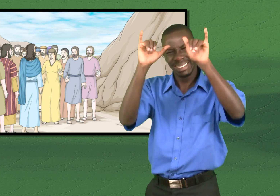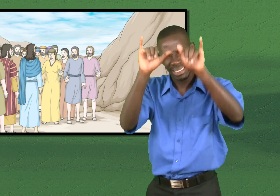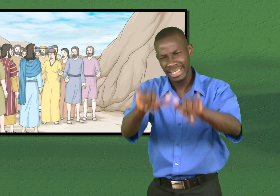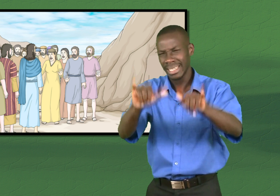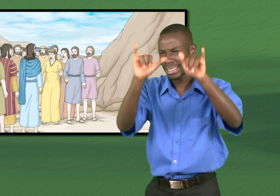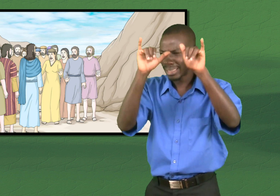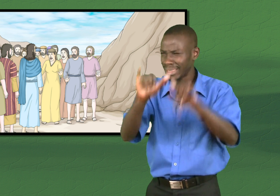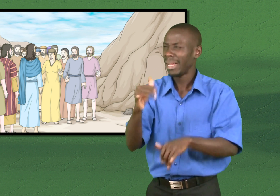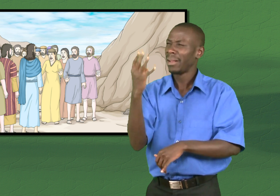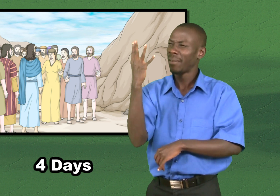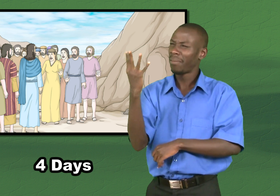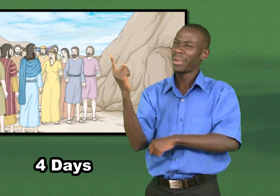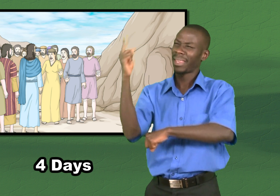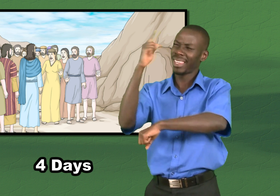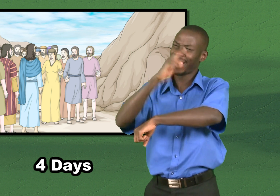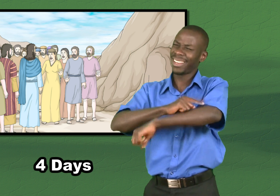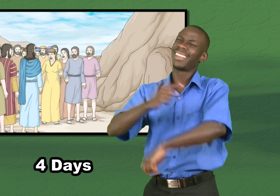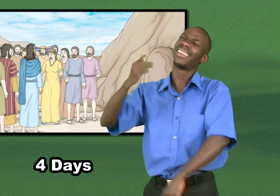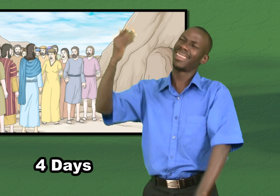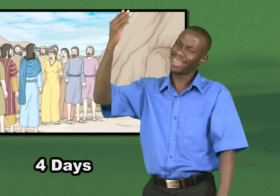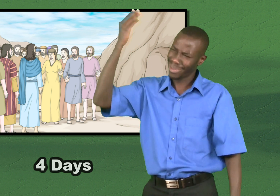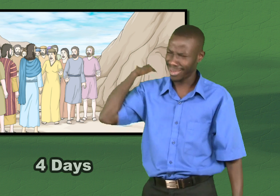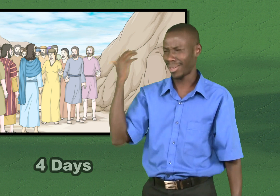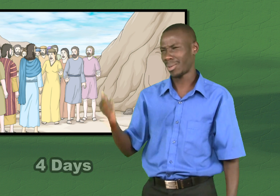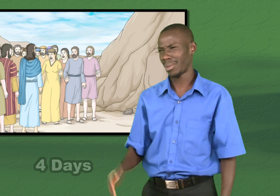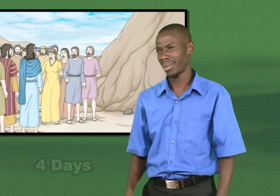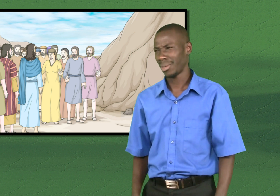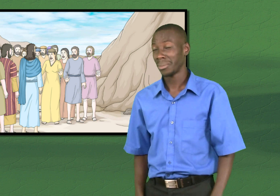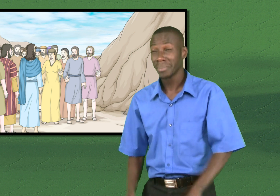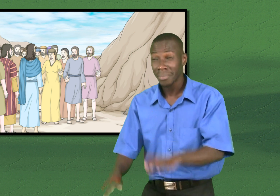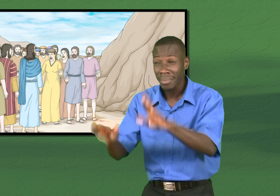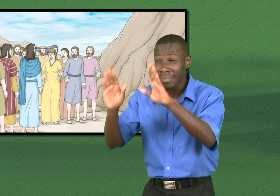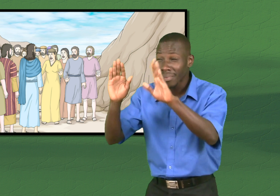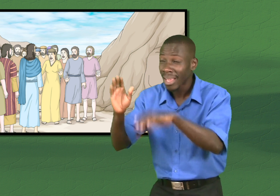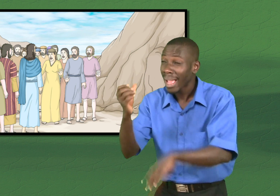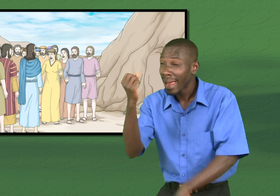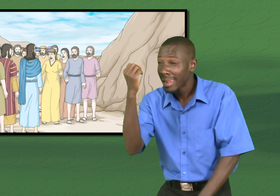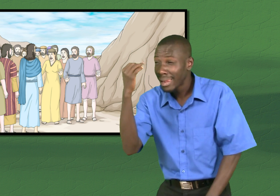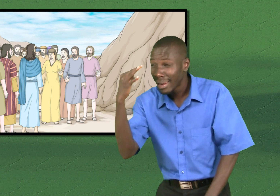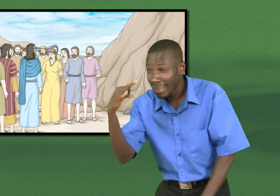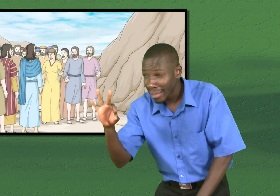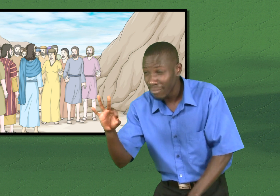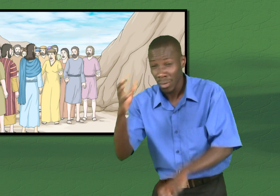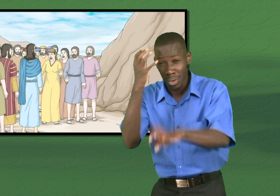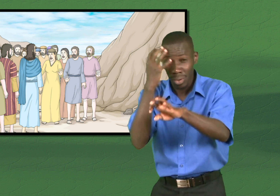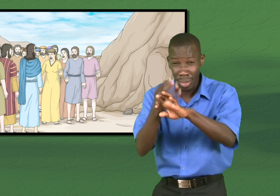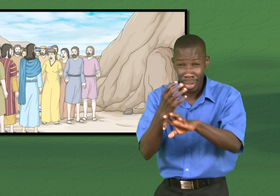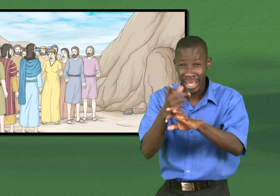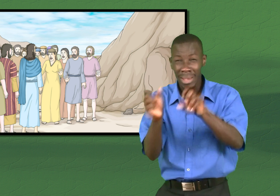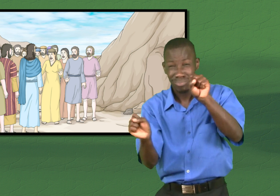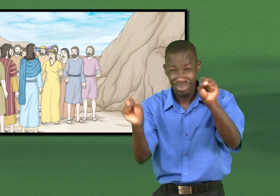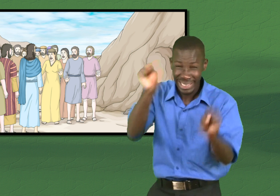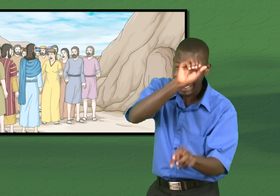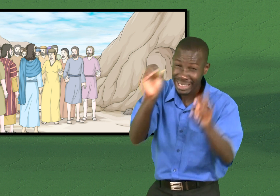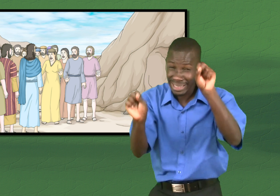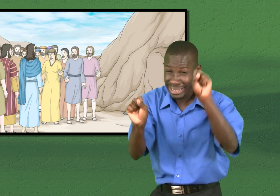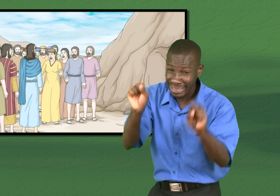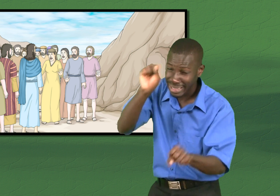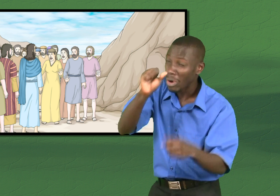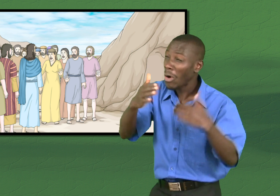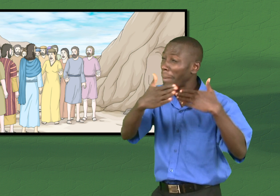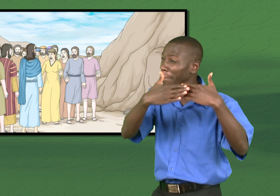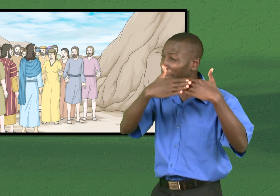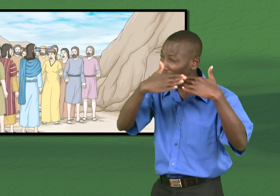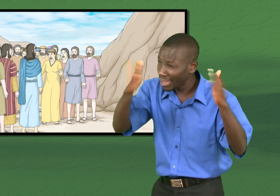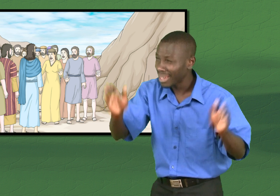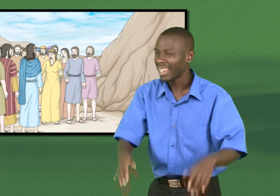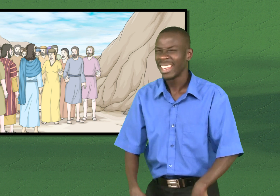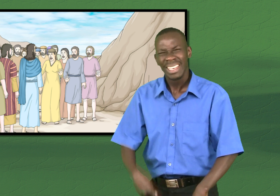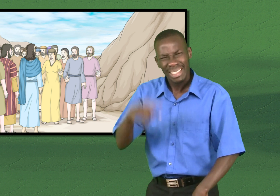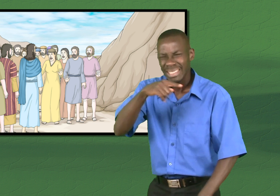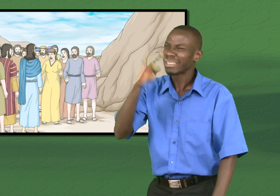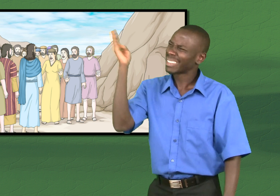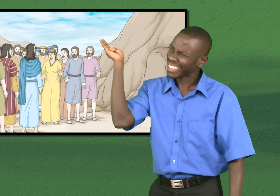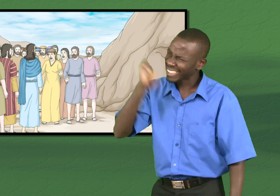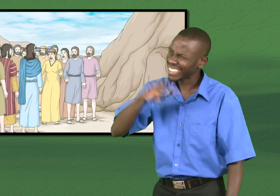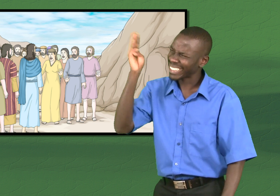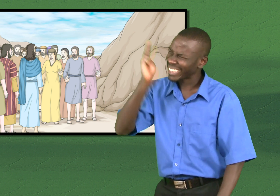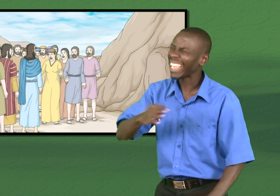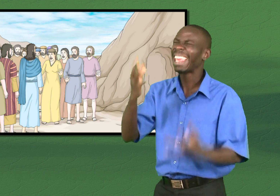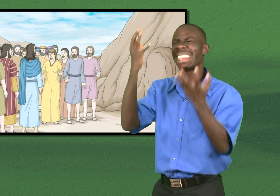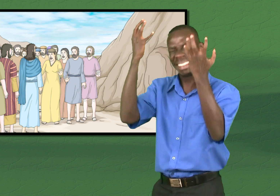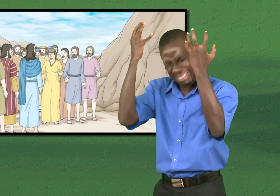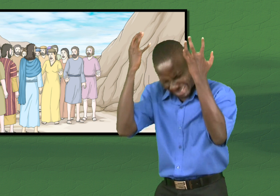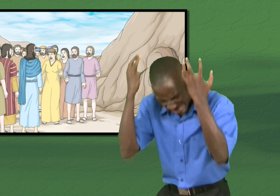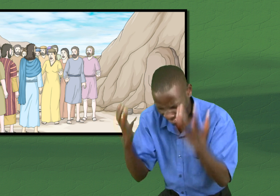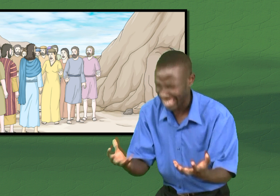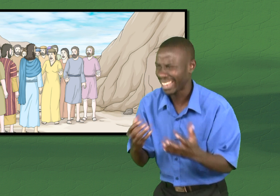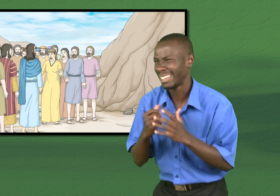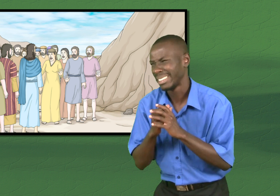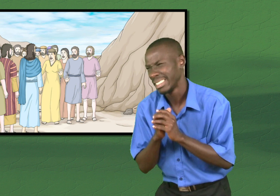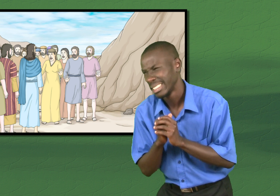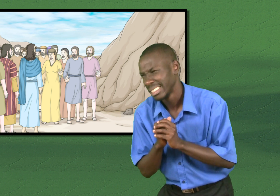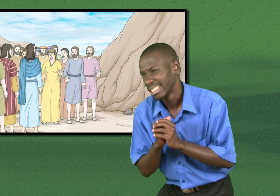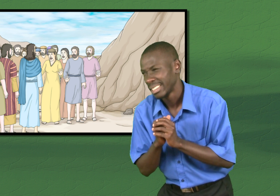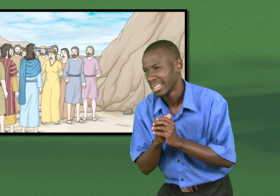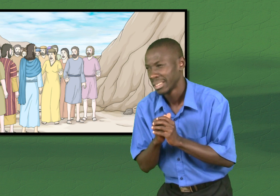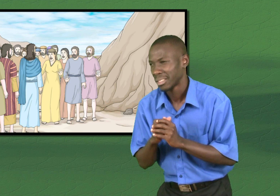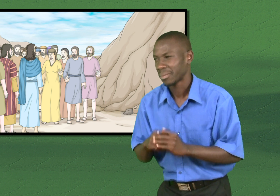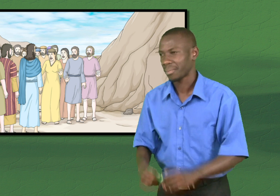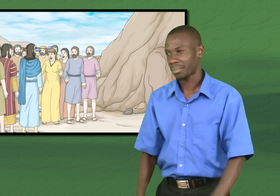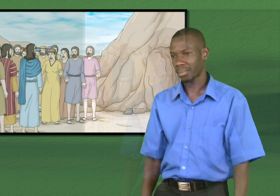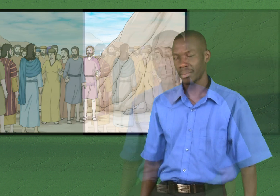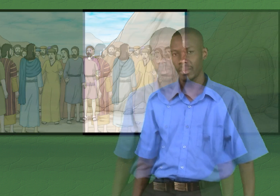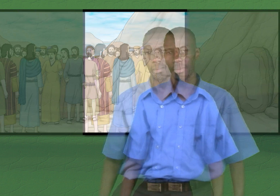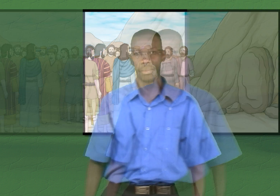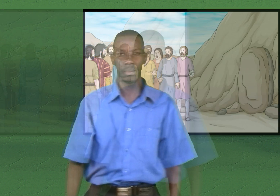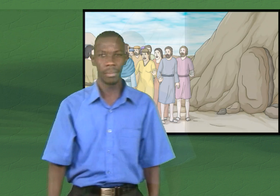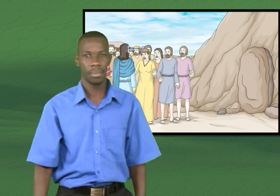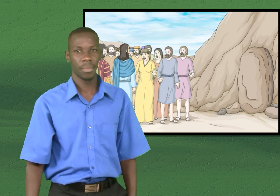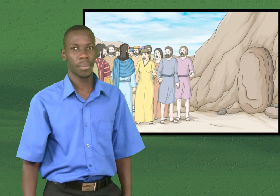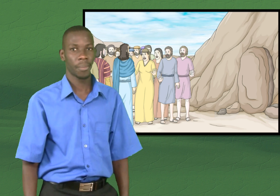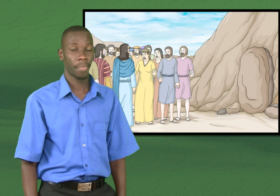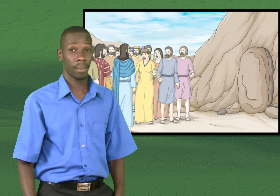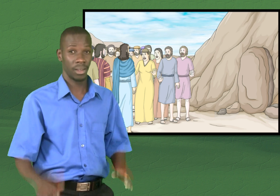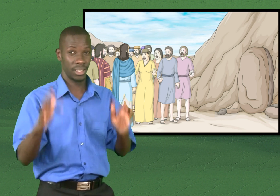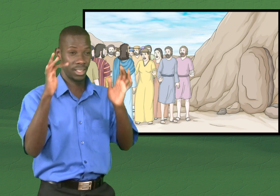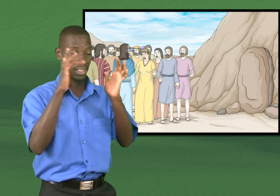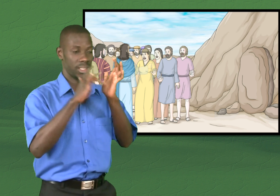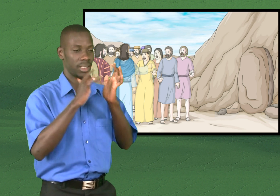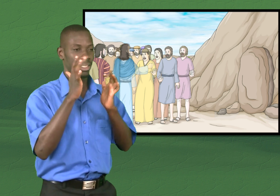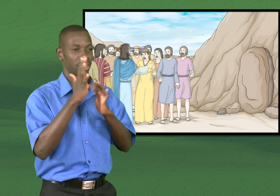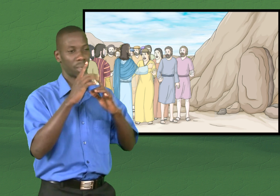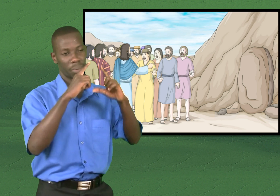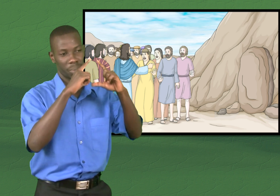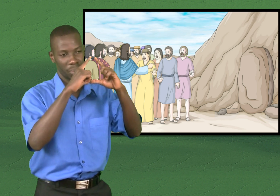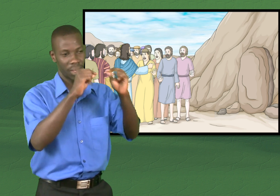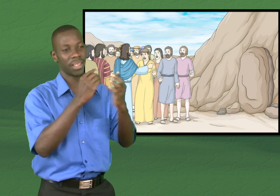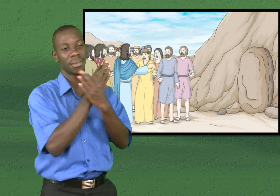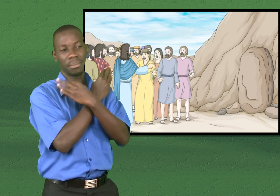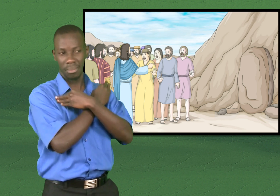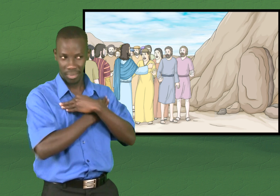“It has already been four days.”